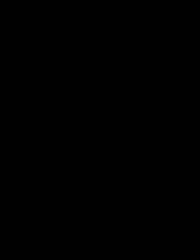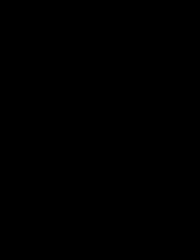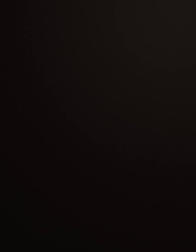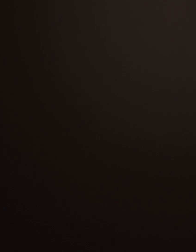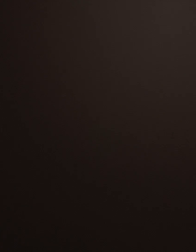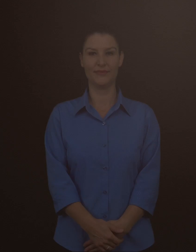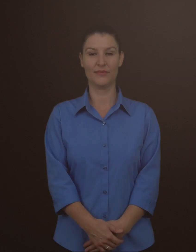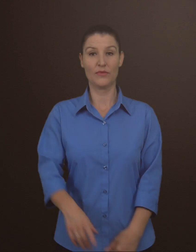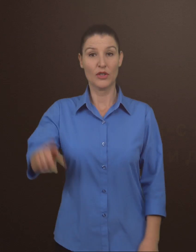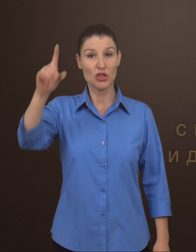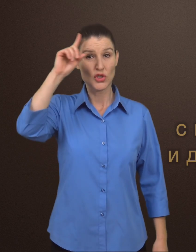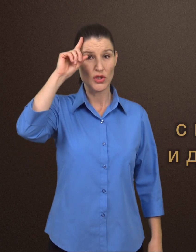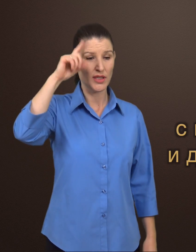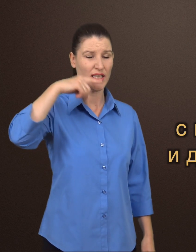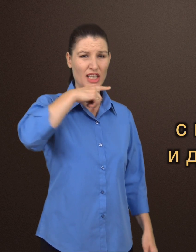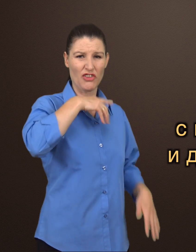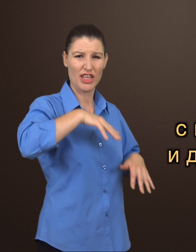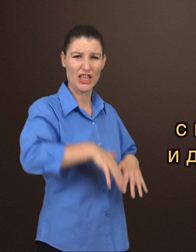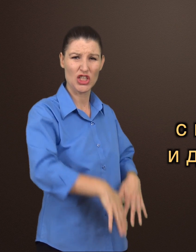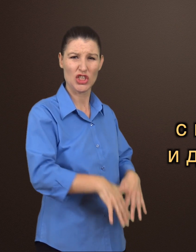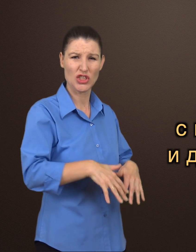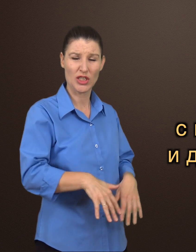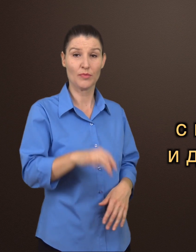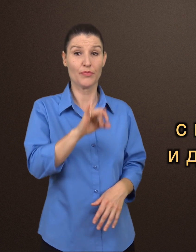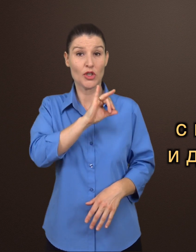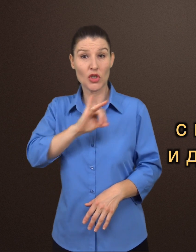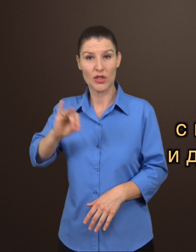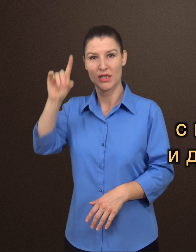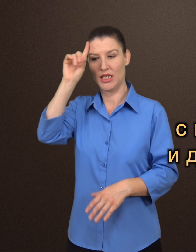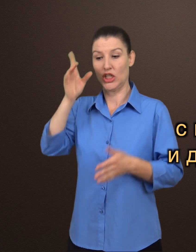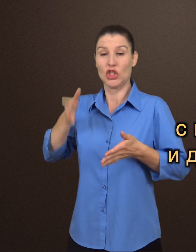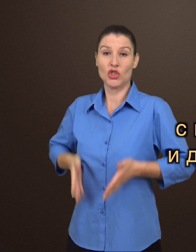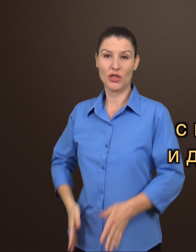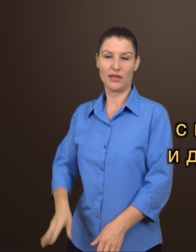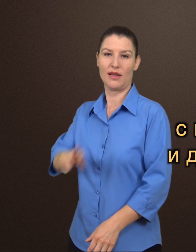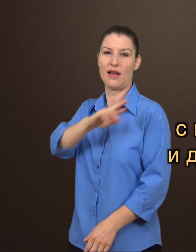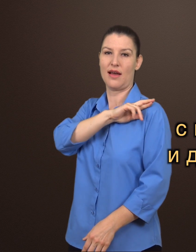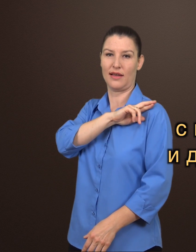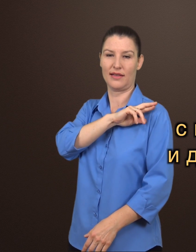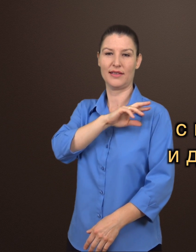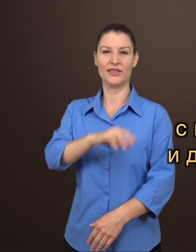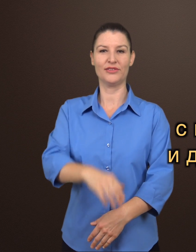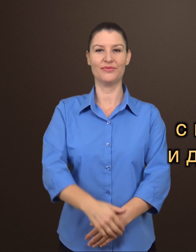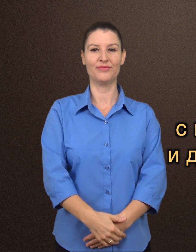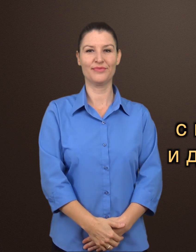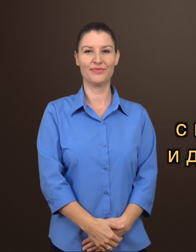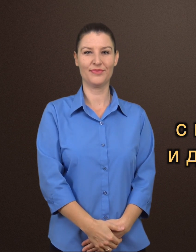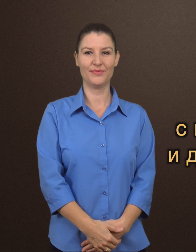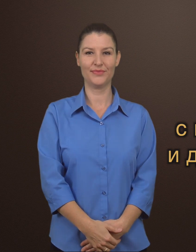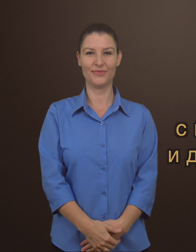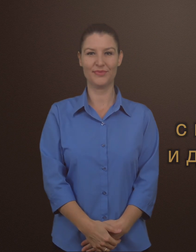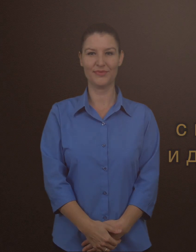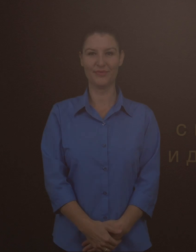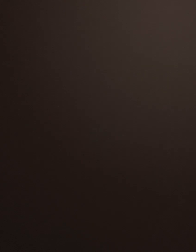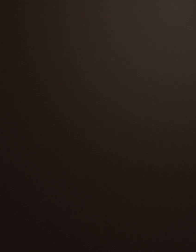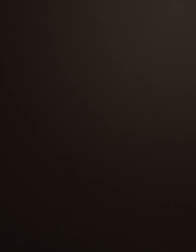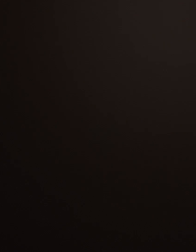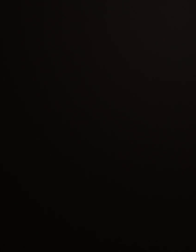Bleeding woman and Jairus' daughter